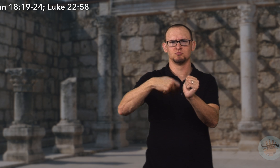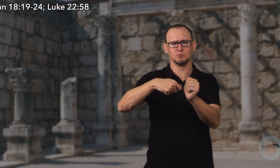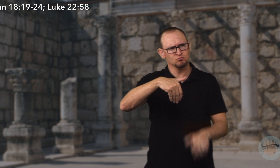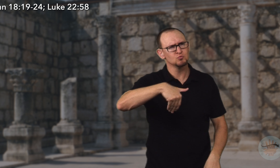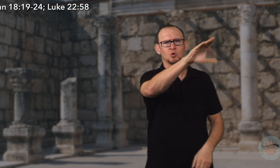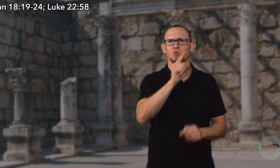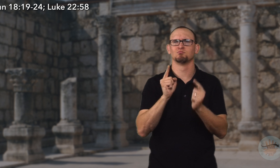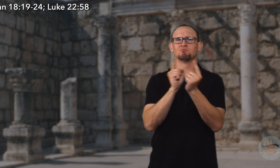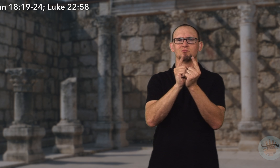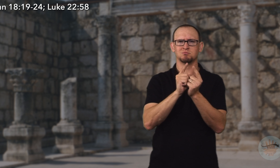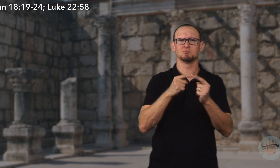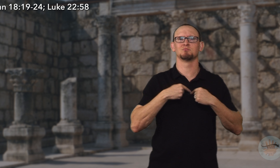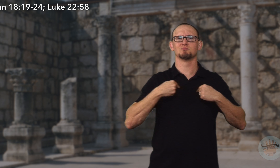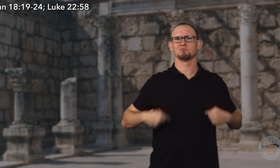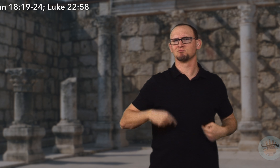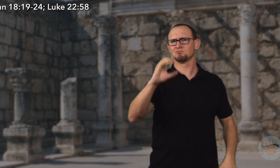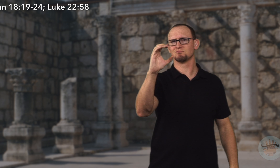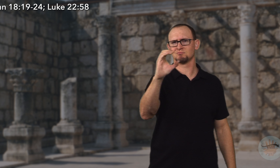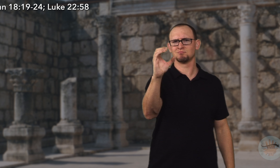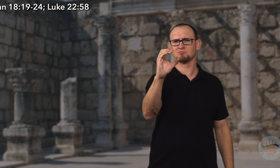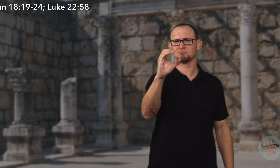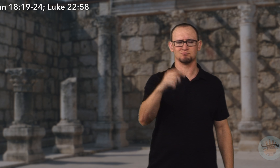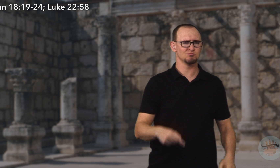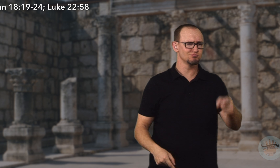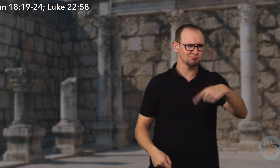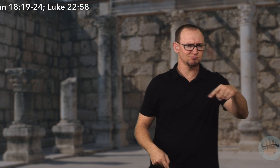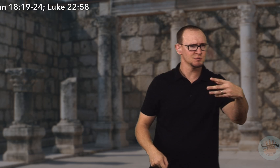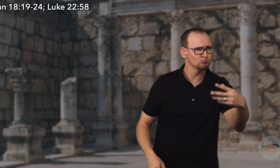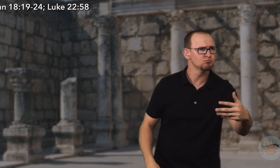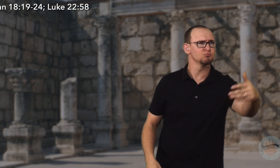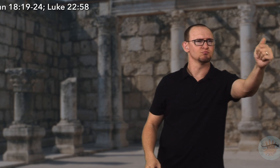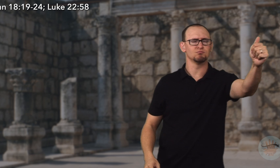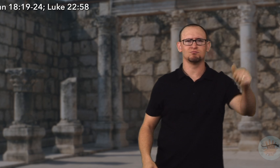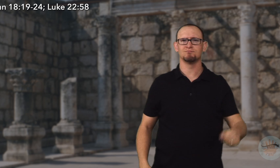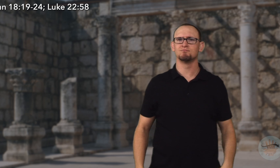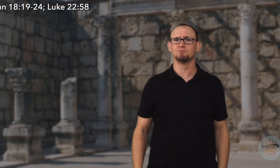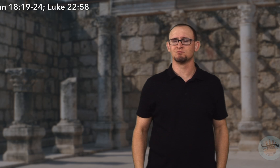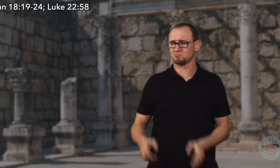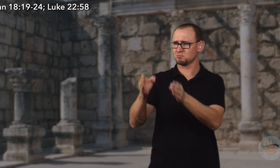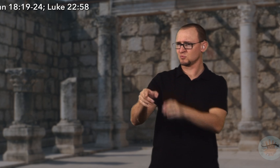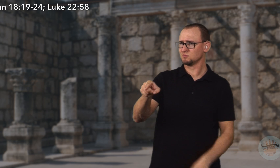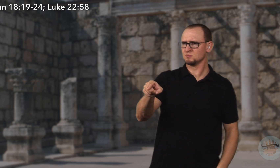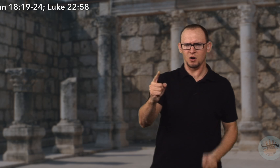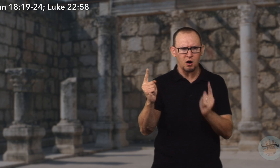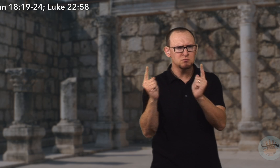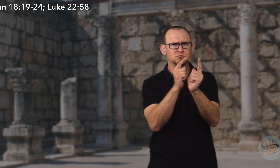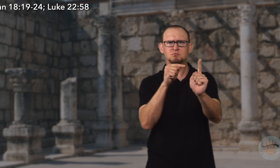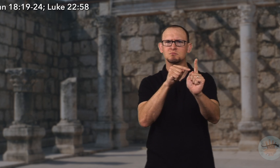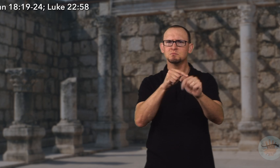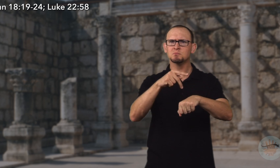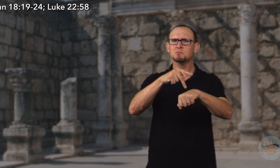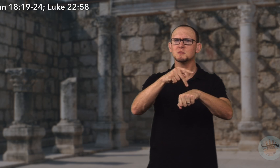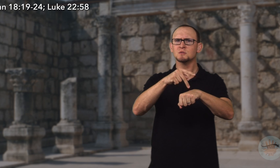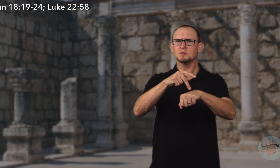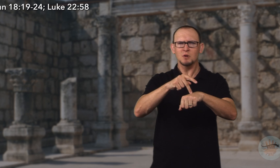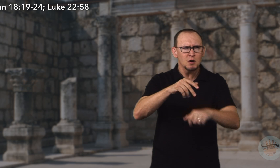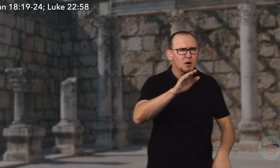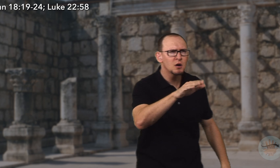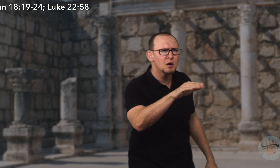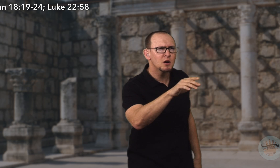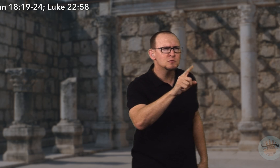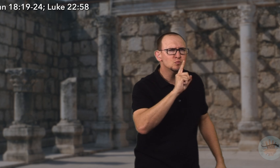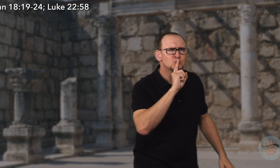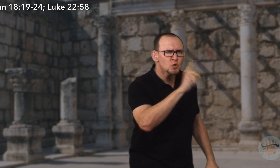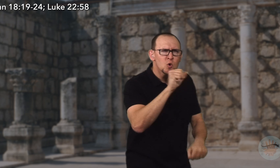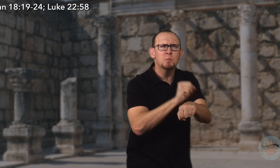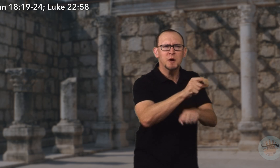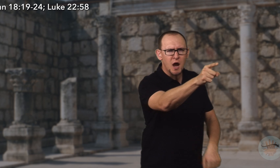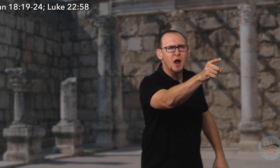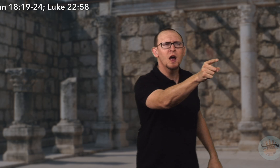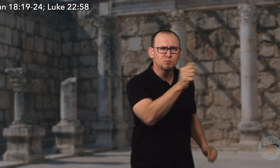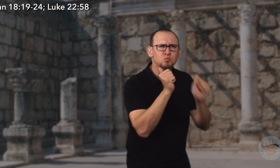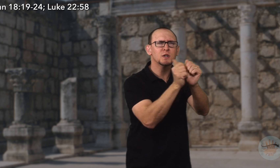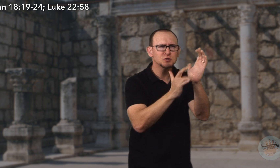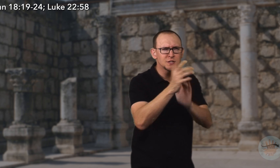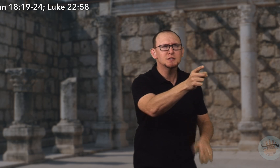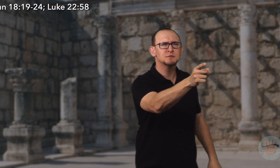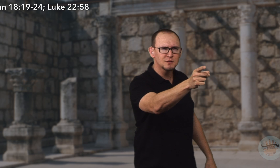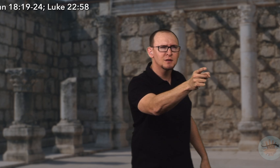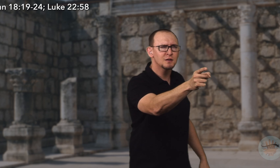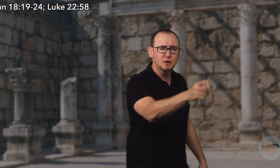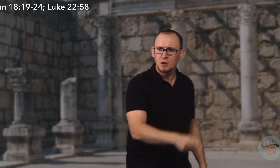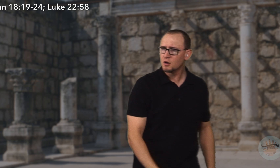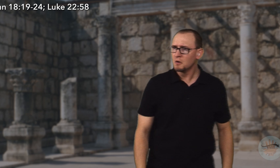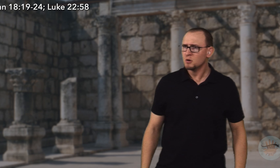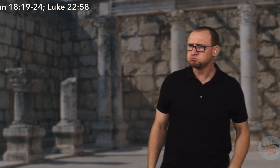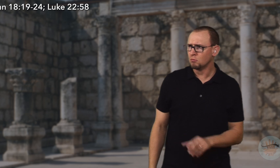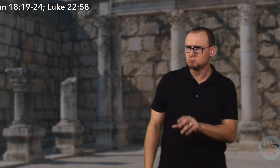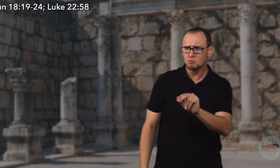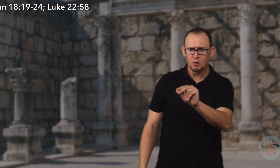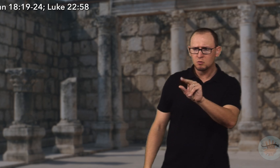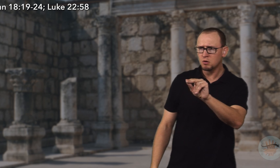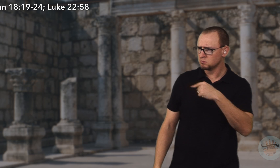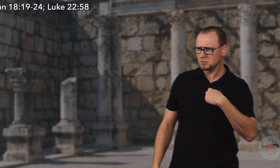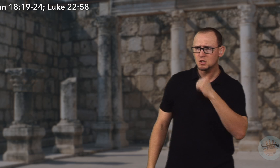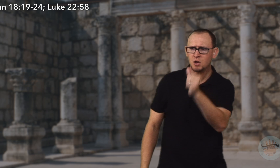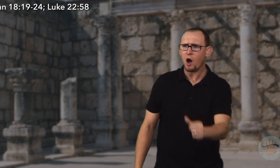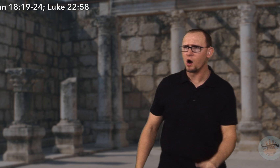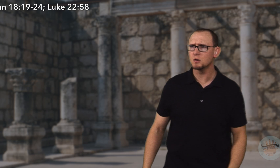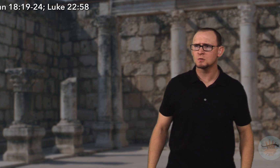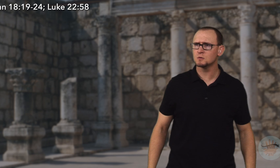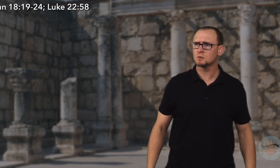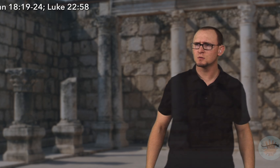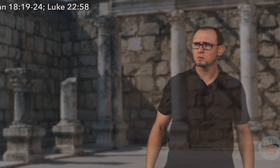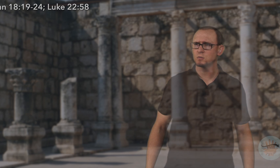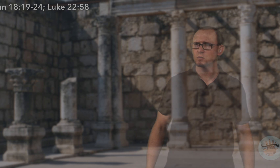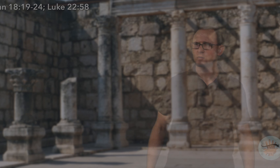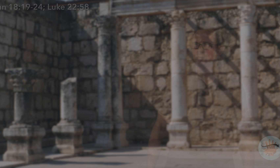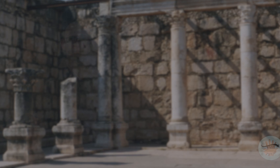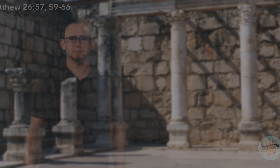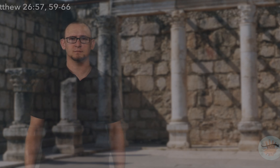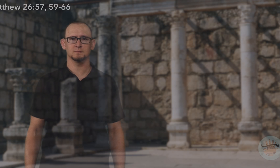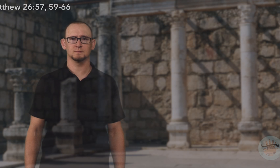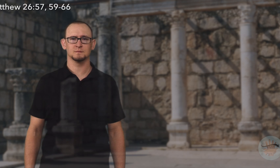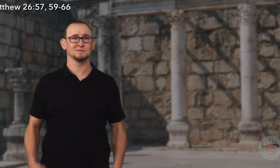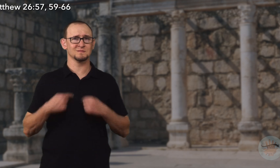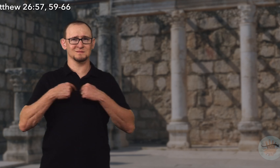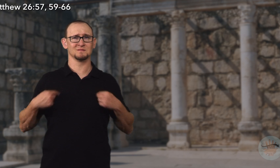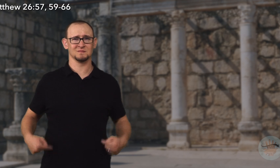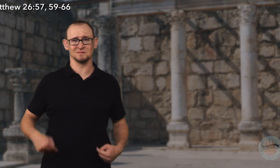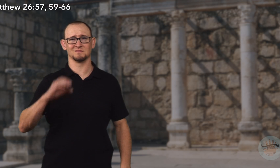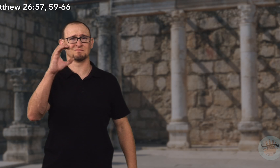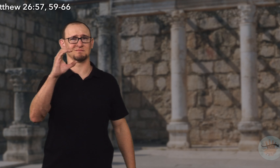Jesus replied, “If I said something wrong, testify as to what was wrong. But if I spoke correctly, why did you strike Me?” Then Annas sent Him, still bound, to Caiaphas the high priest.